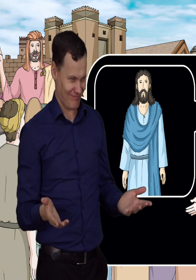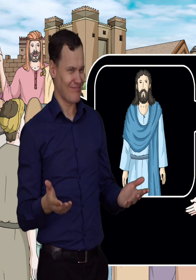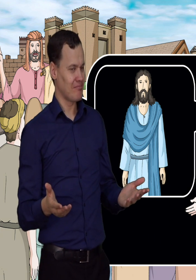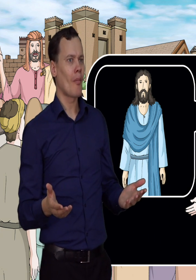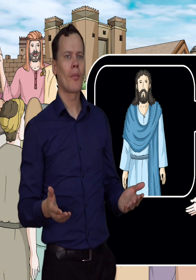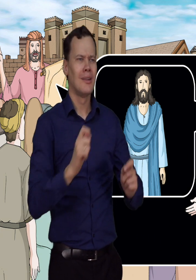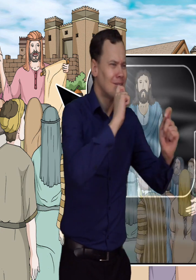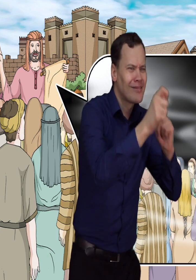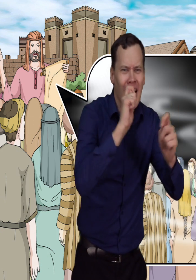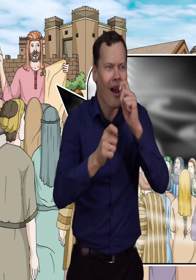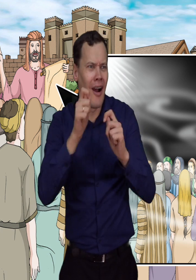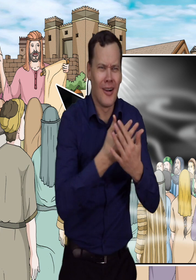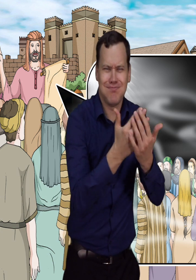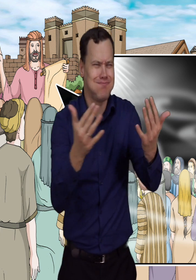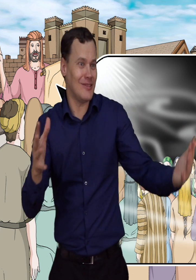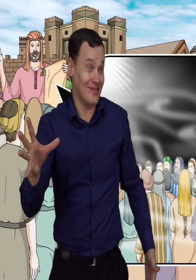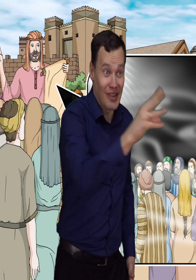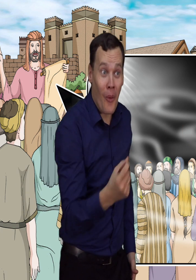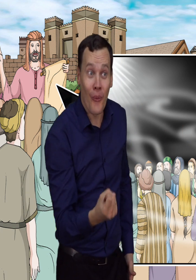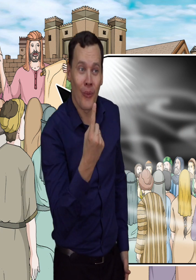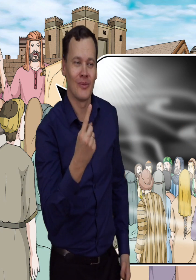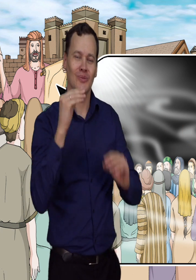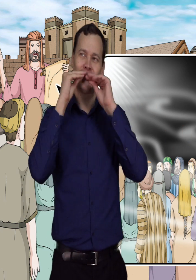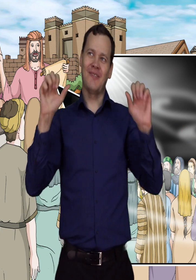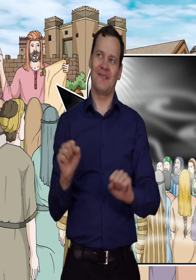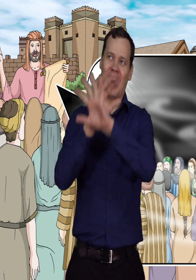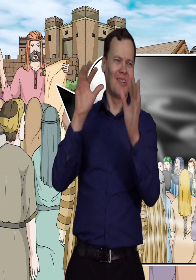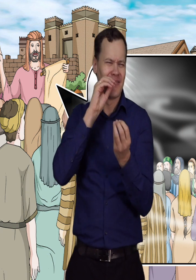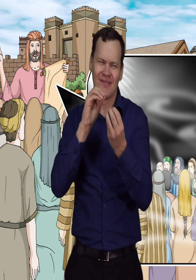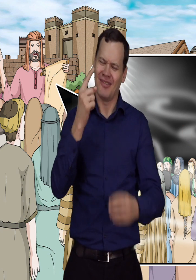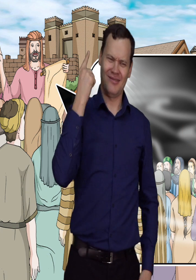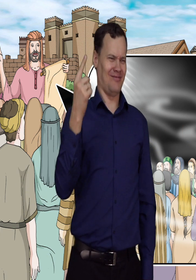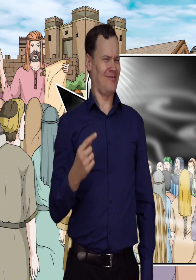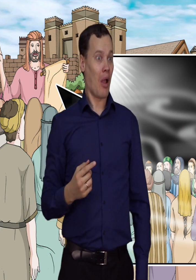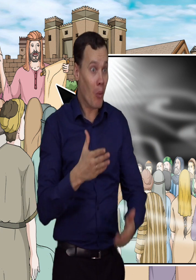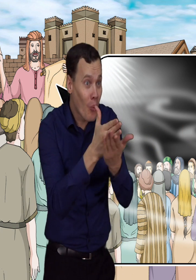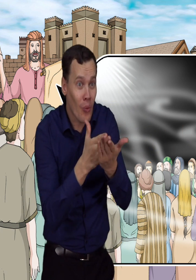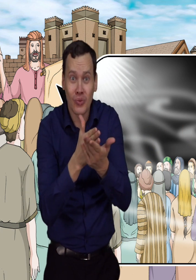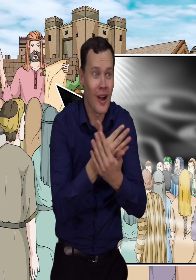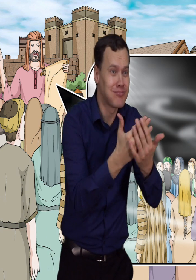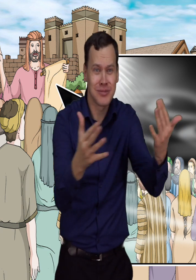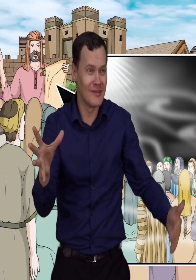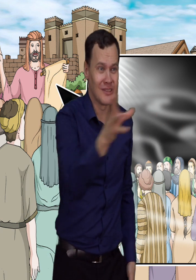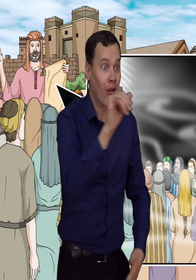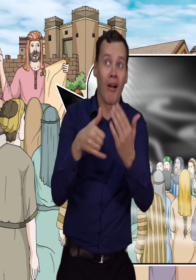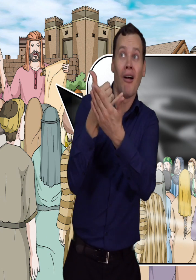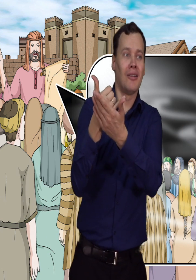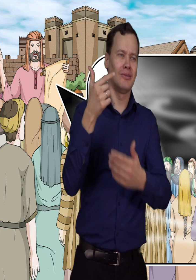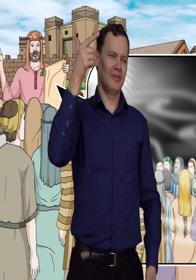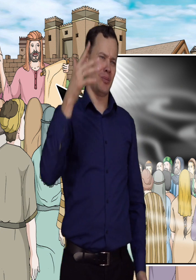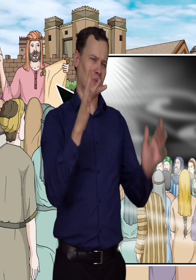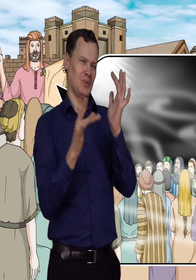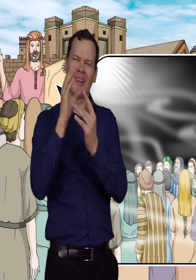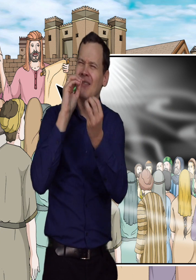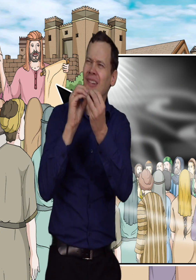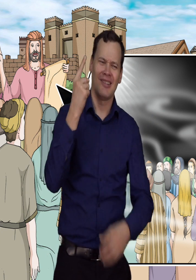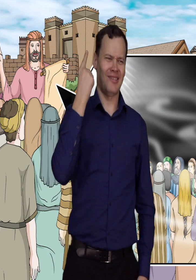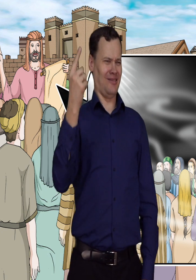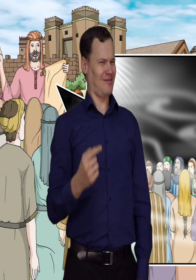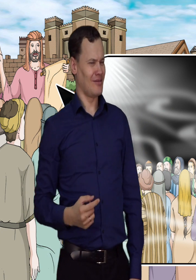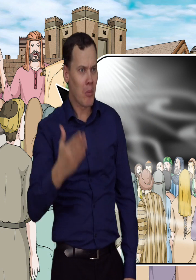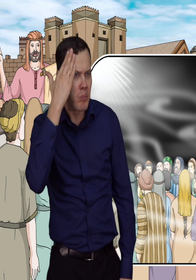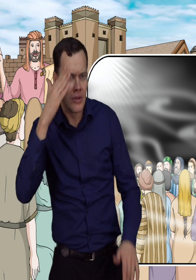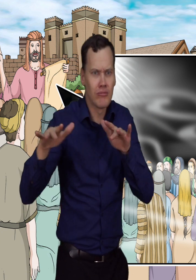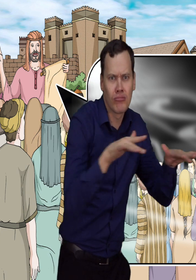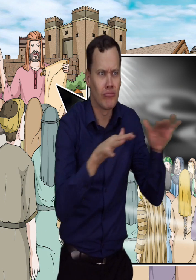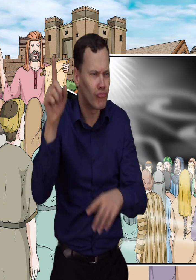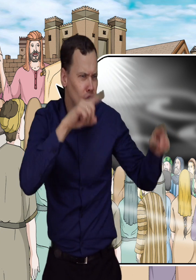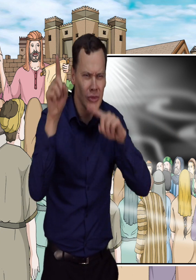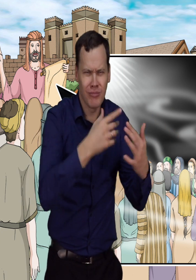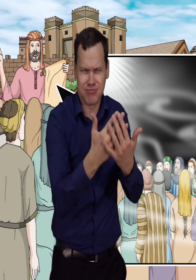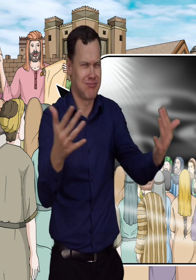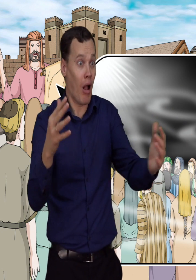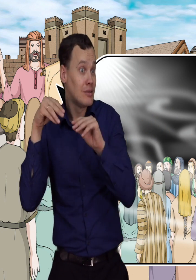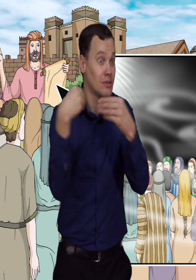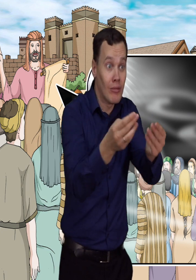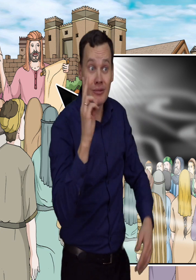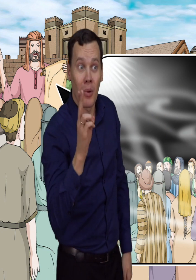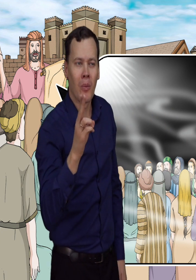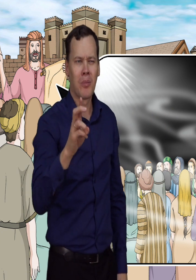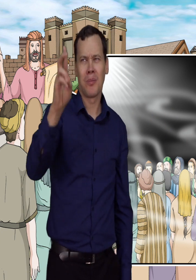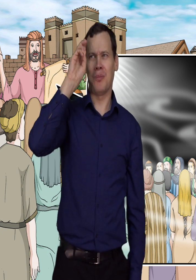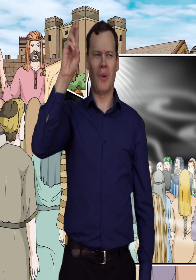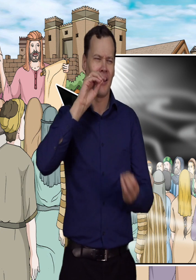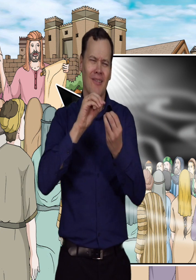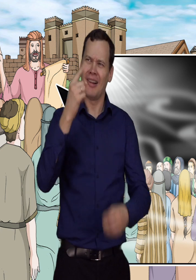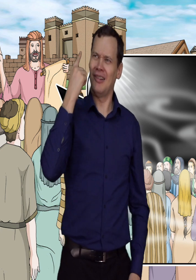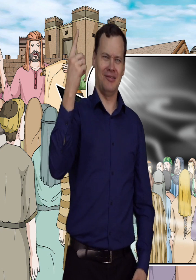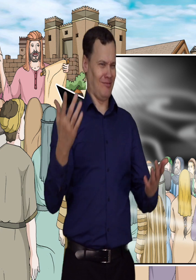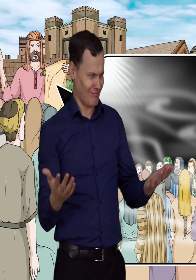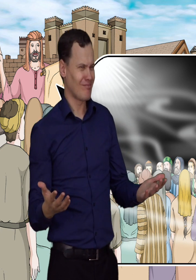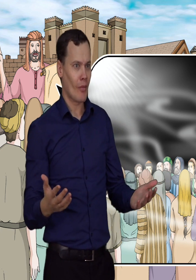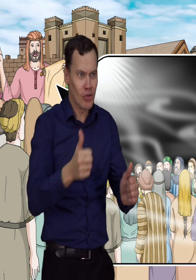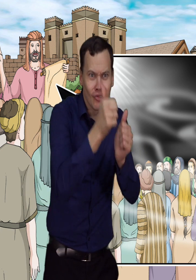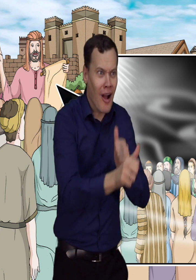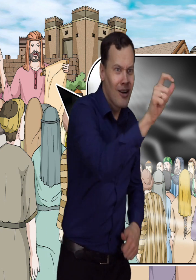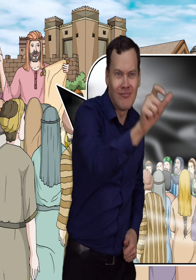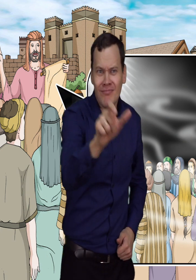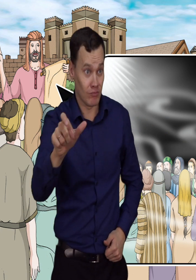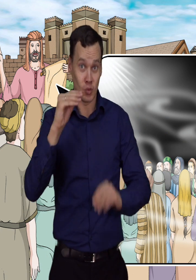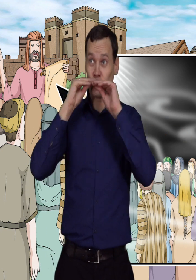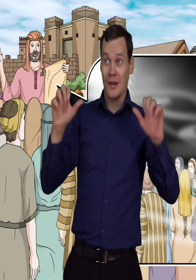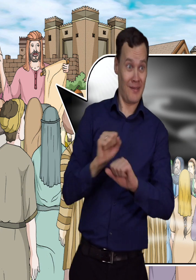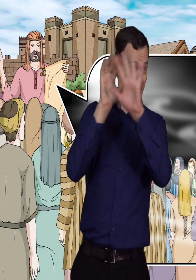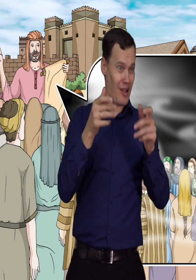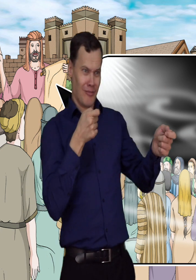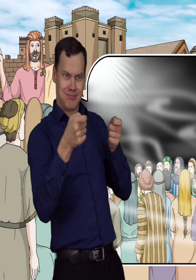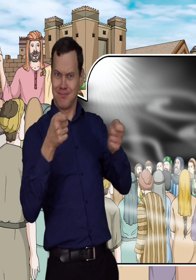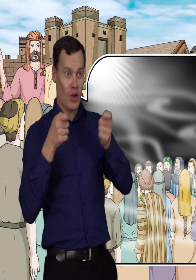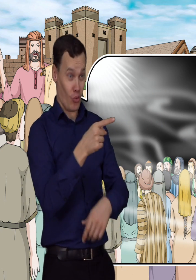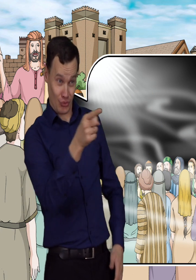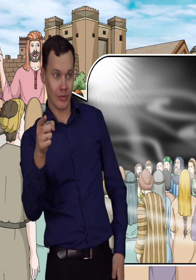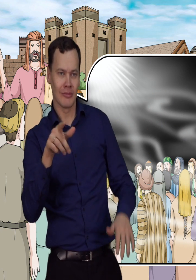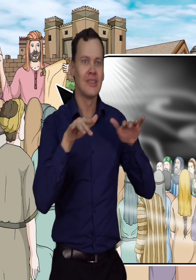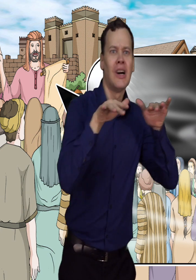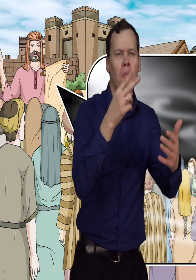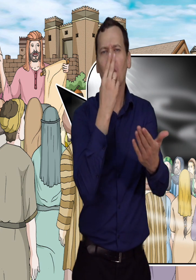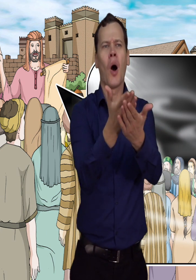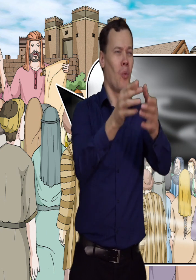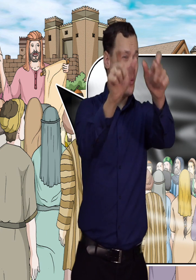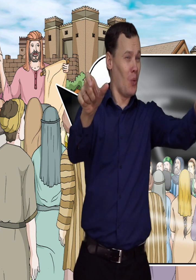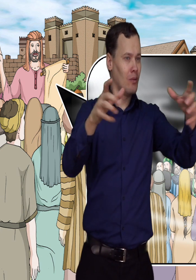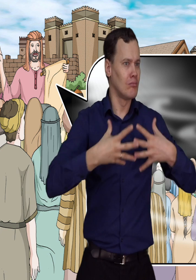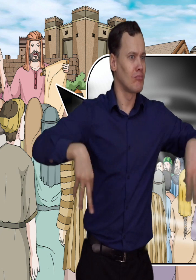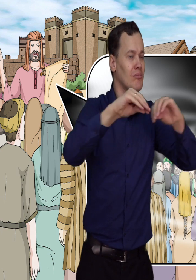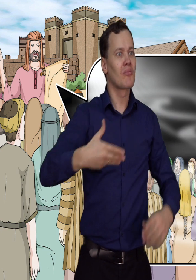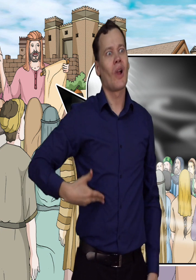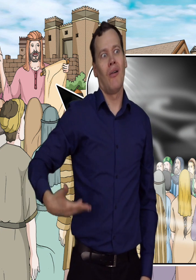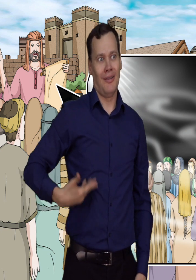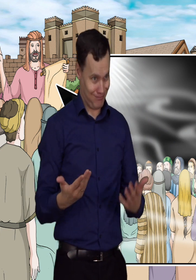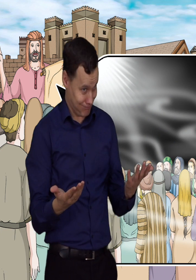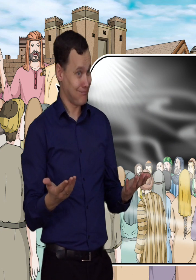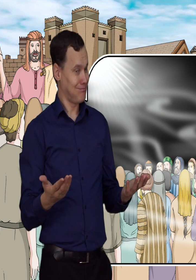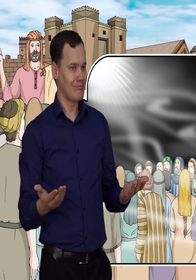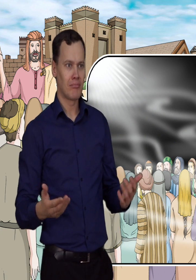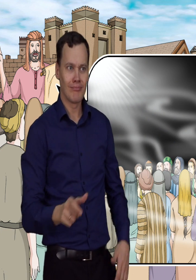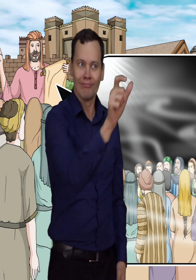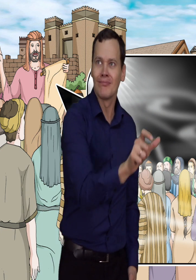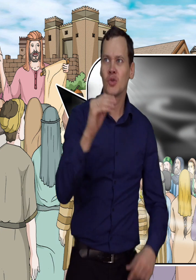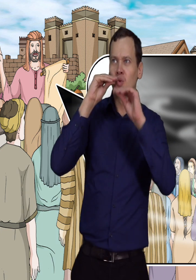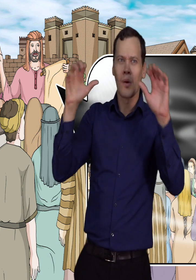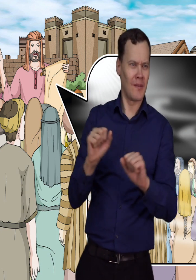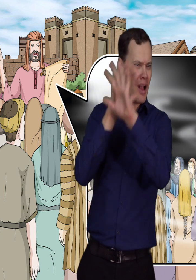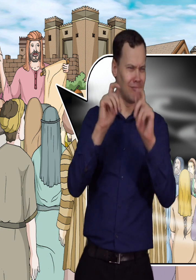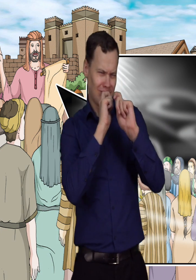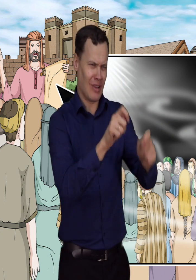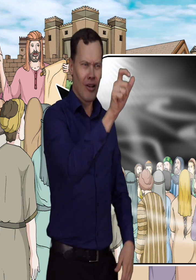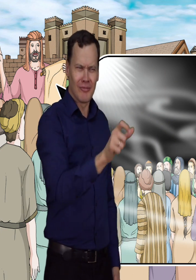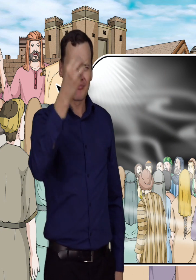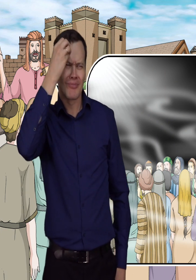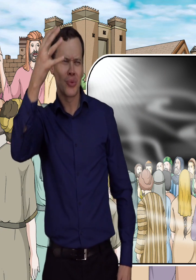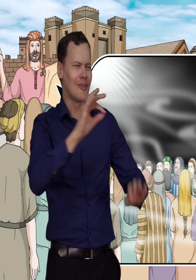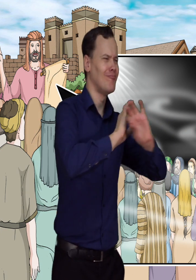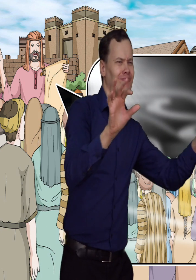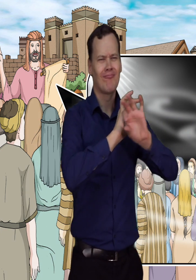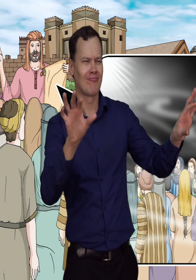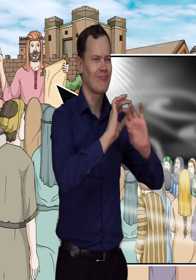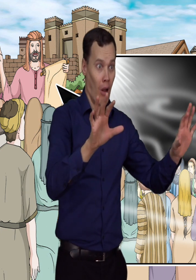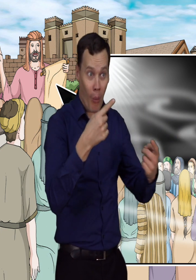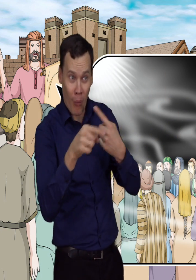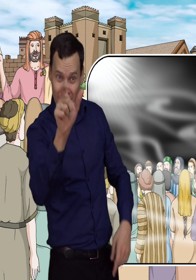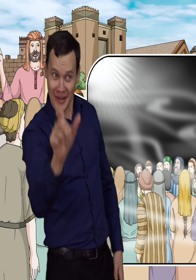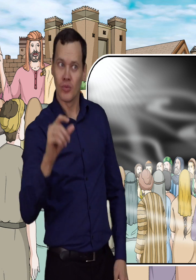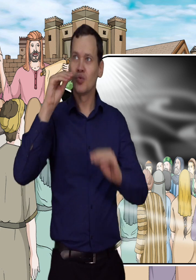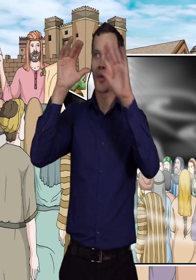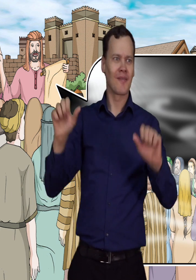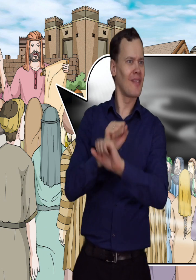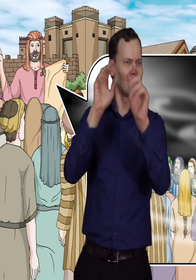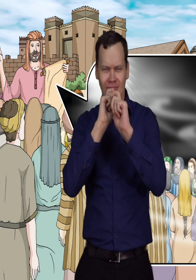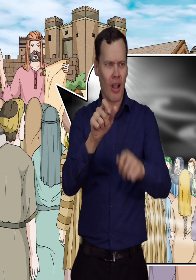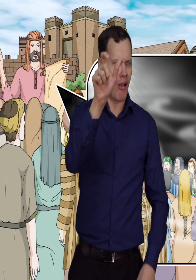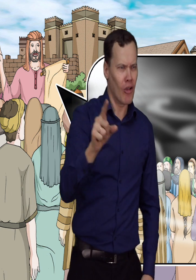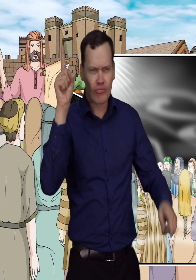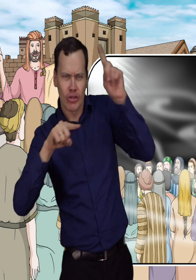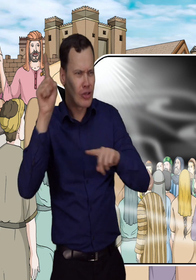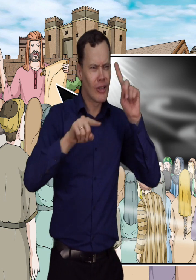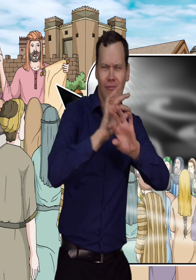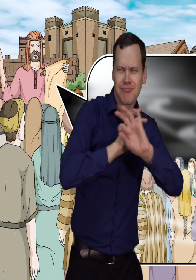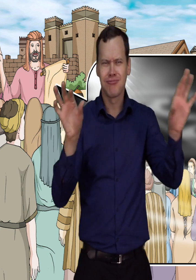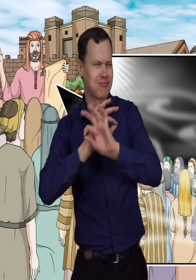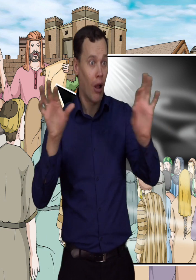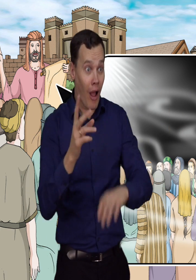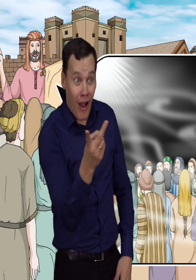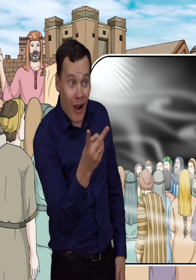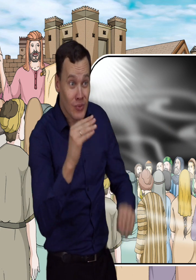There are different gifts, but the same Spirit. There are different ministries, but the same Lord. There are different ways of working, but the same God works all things in all people. Now to each one the manifestation of the Spirit is given for the common good.